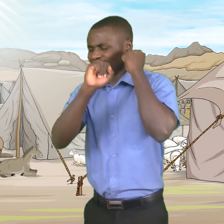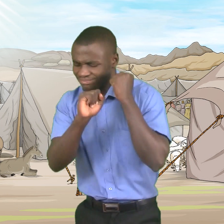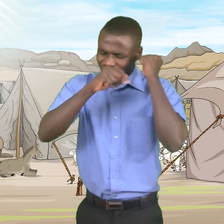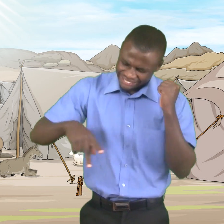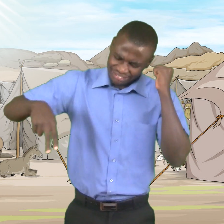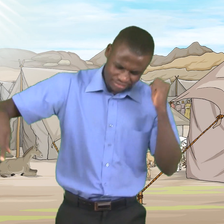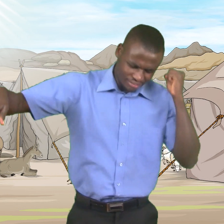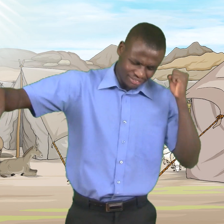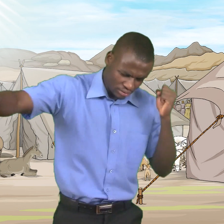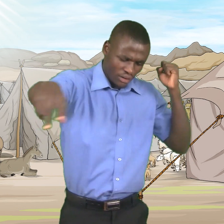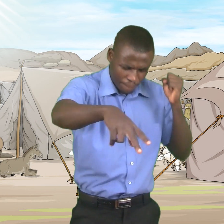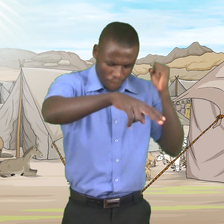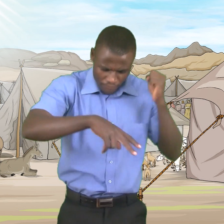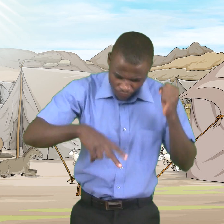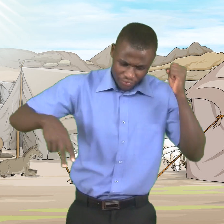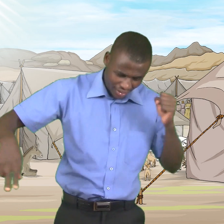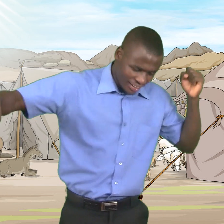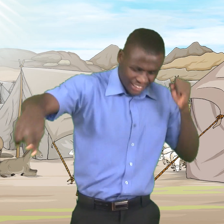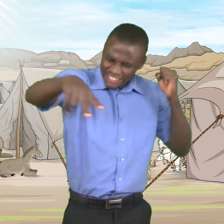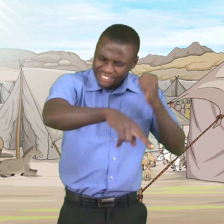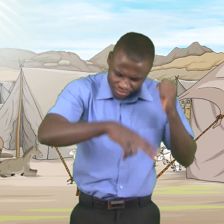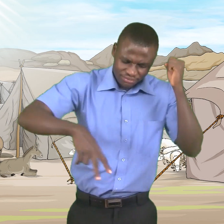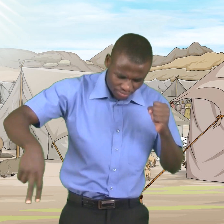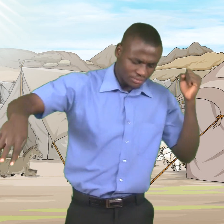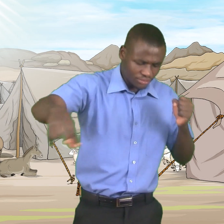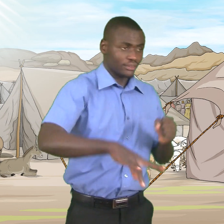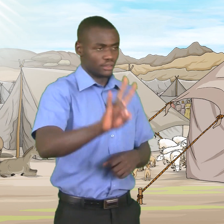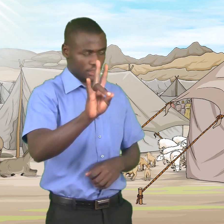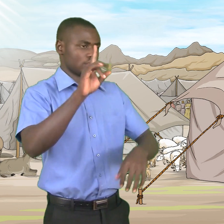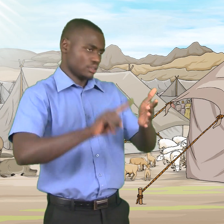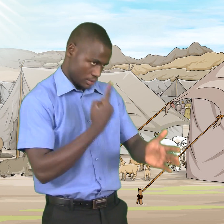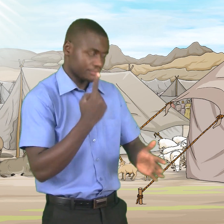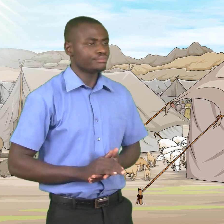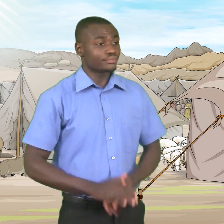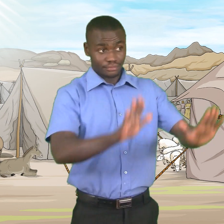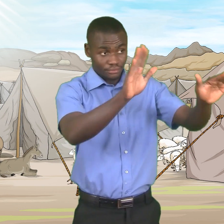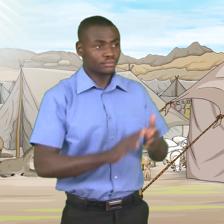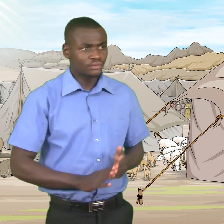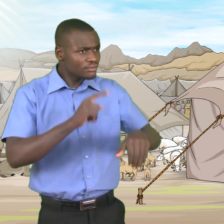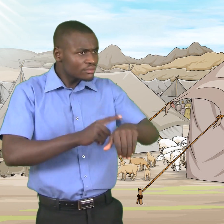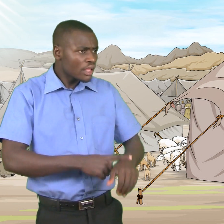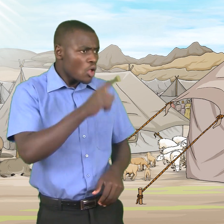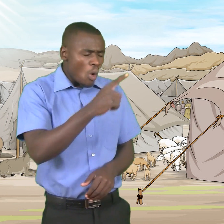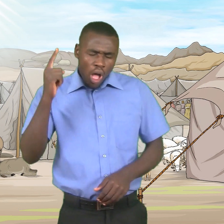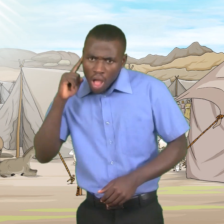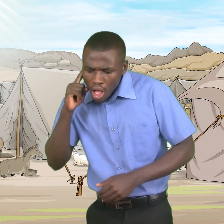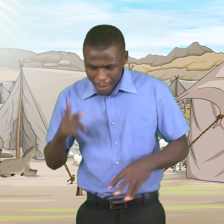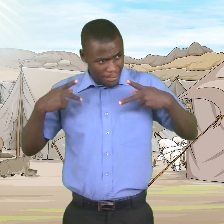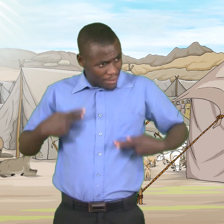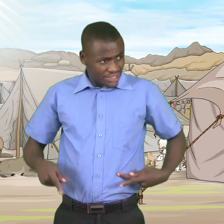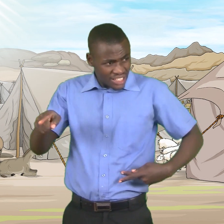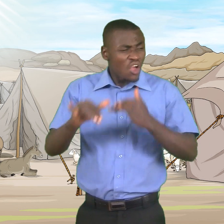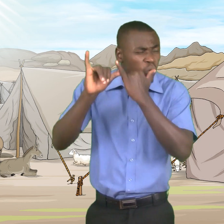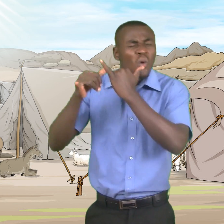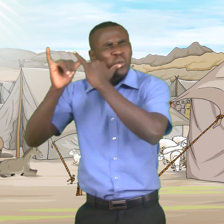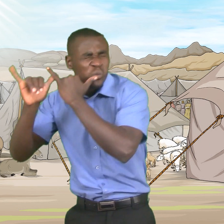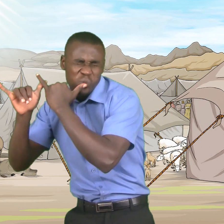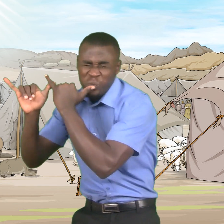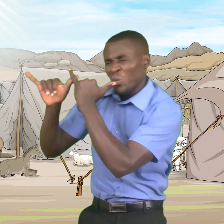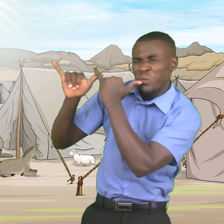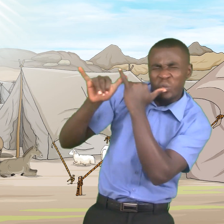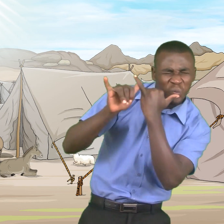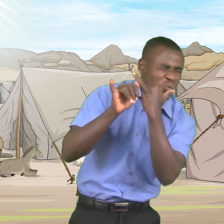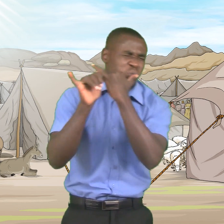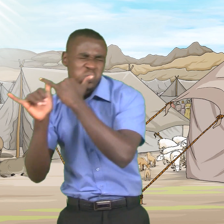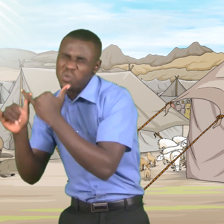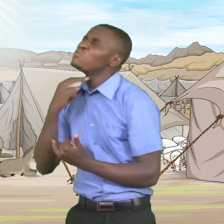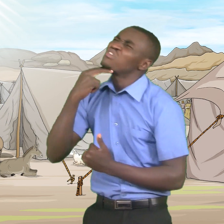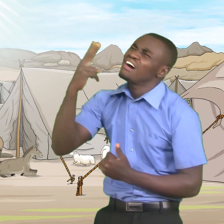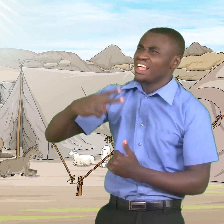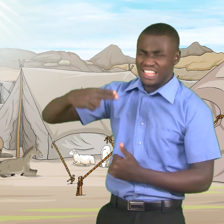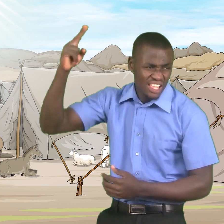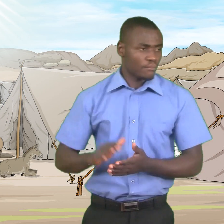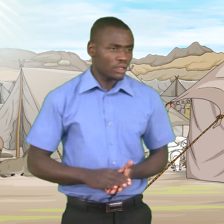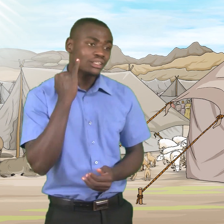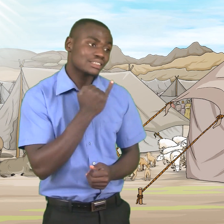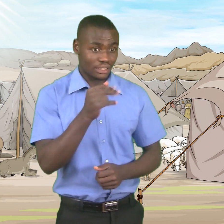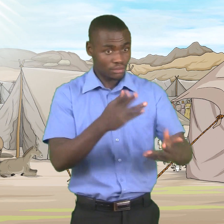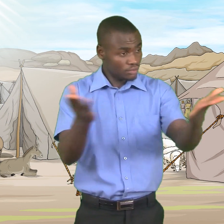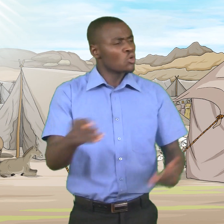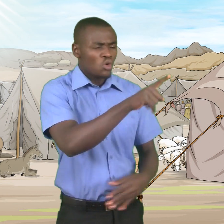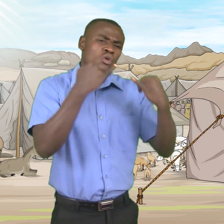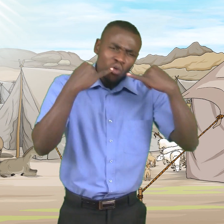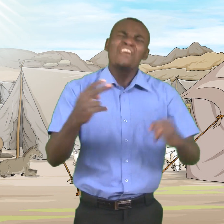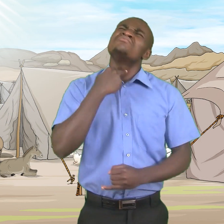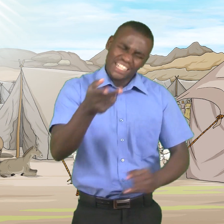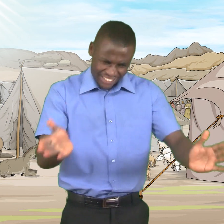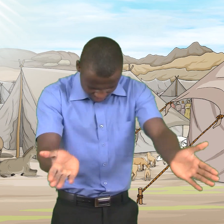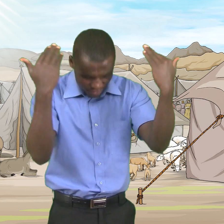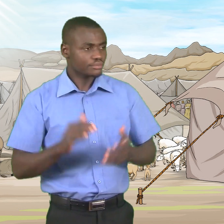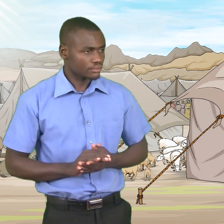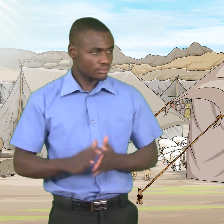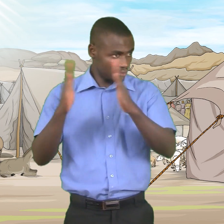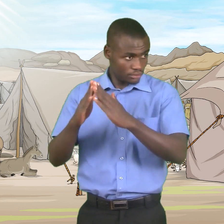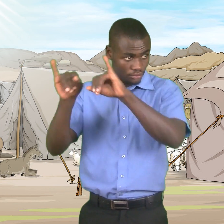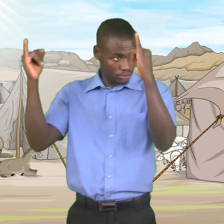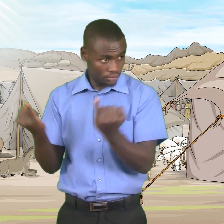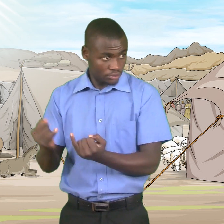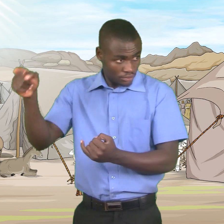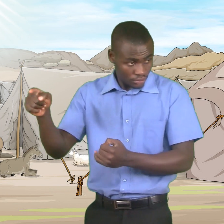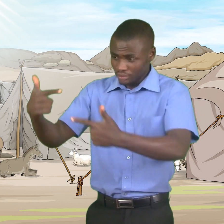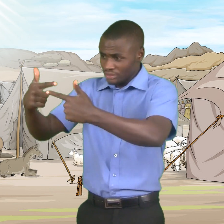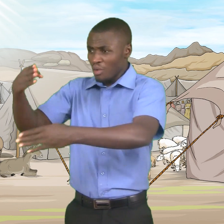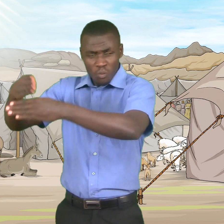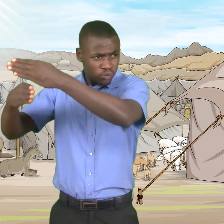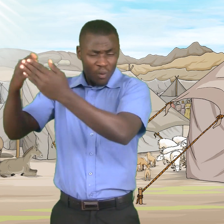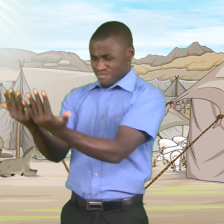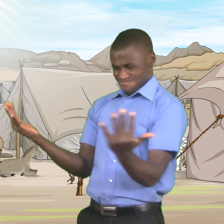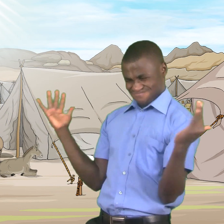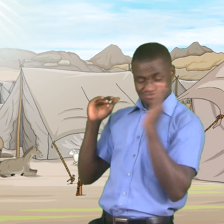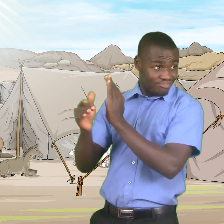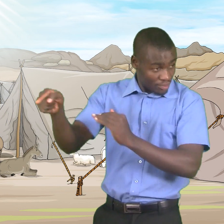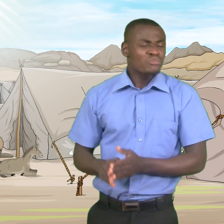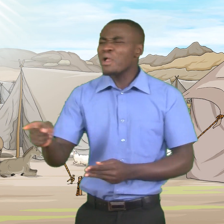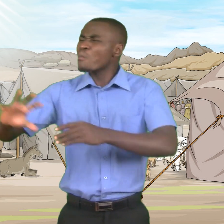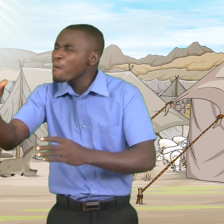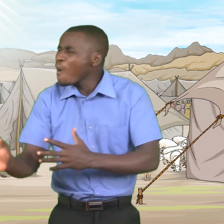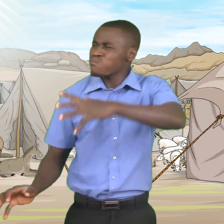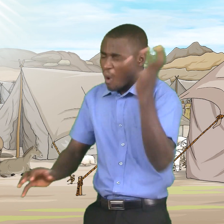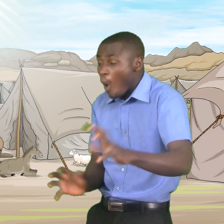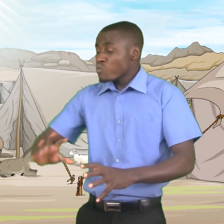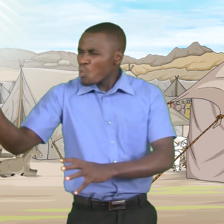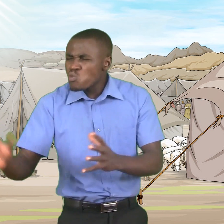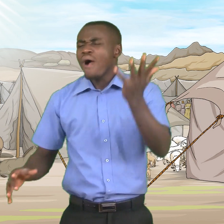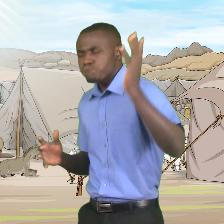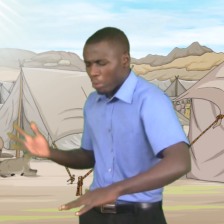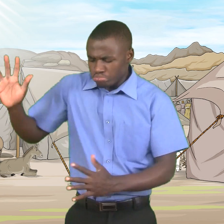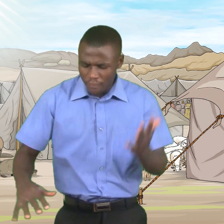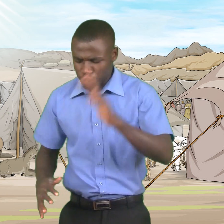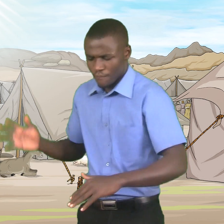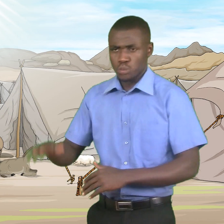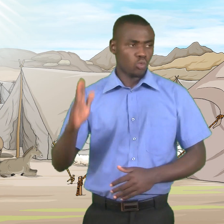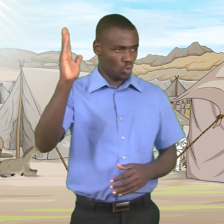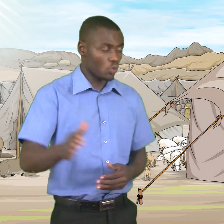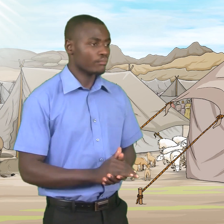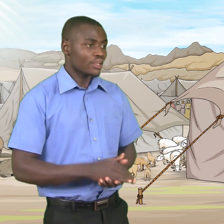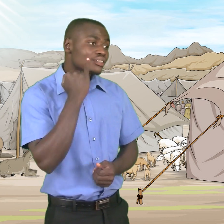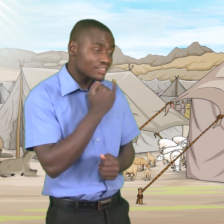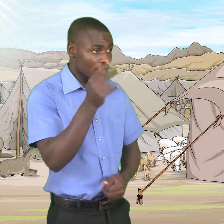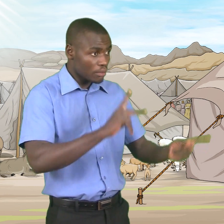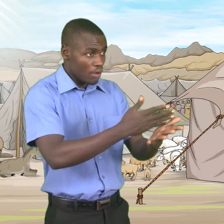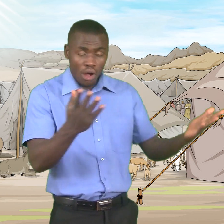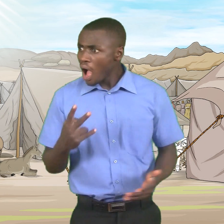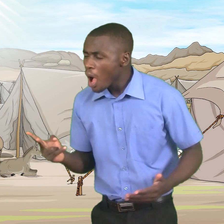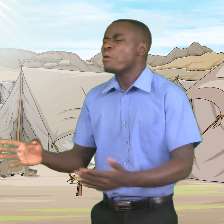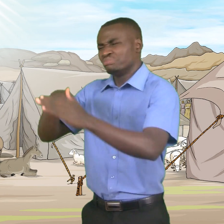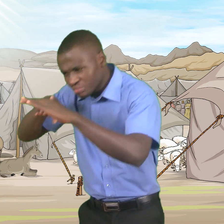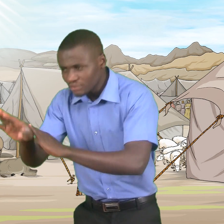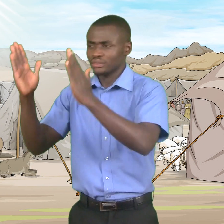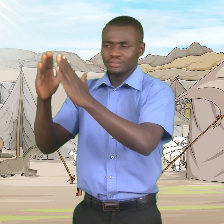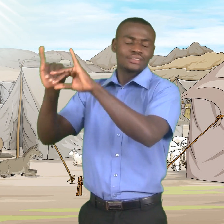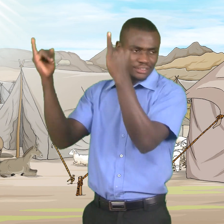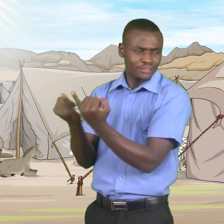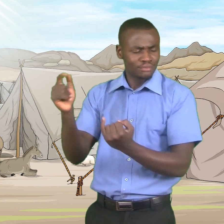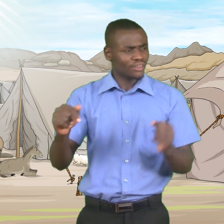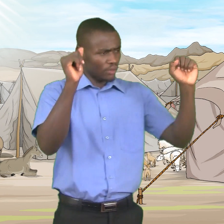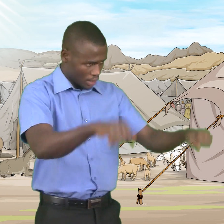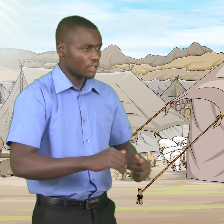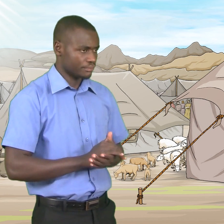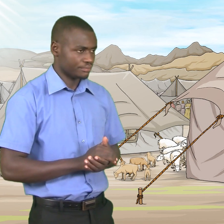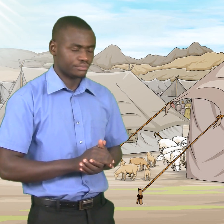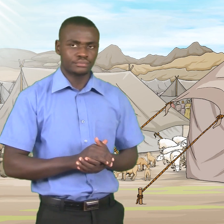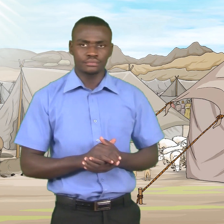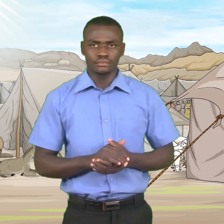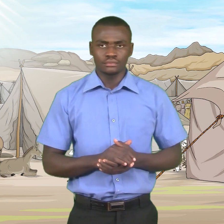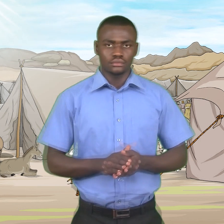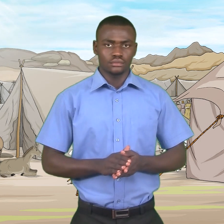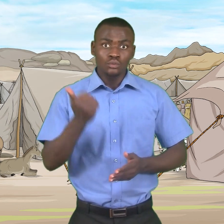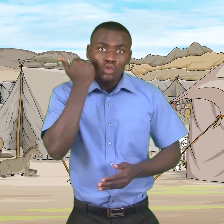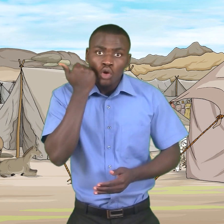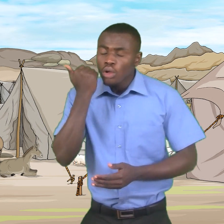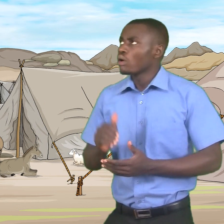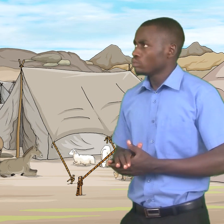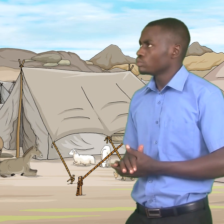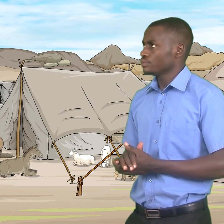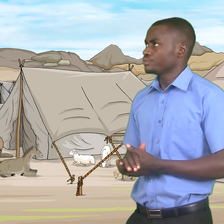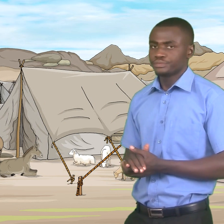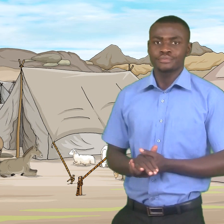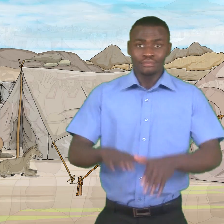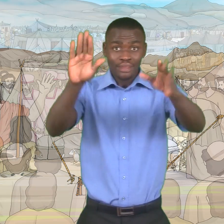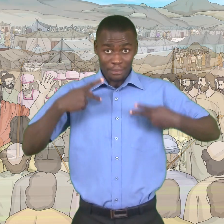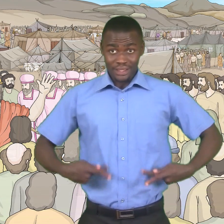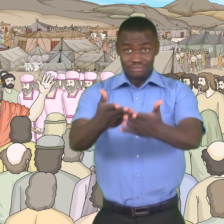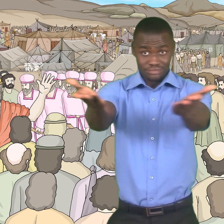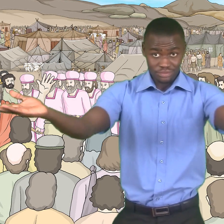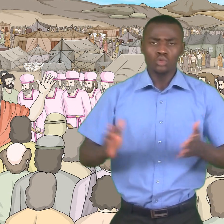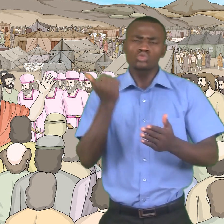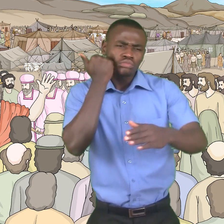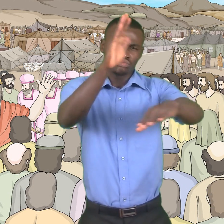And when there is a long blast of the ram’s horn and you hear its sound, have all the people give a mighty shout. Then the wall of the city will collapse and all your people will charge straight into the city.”